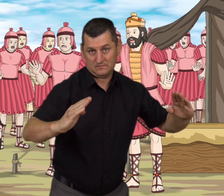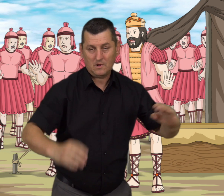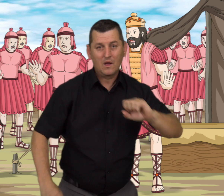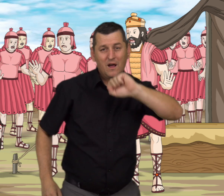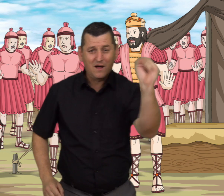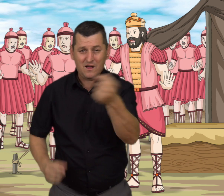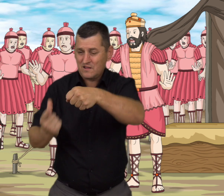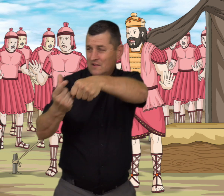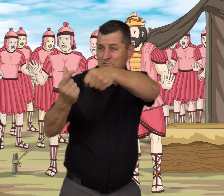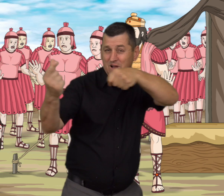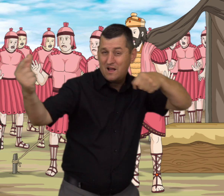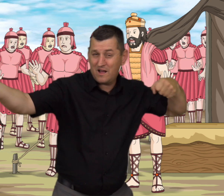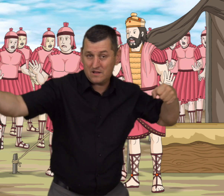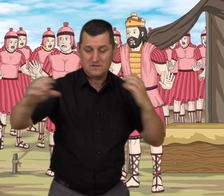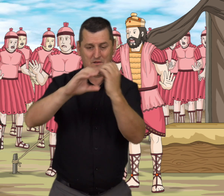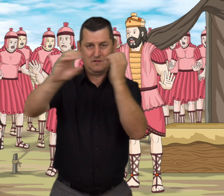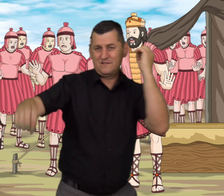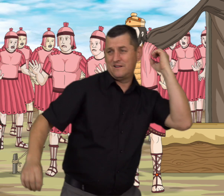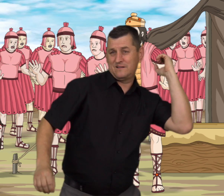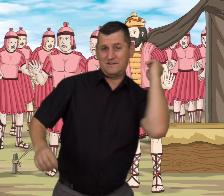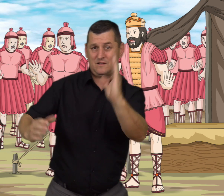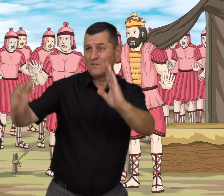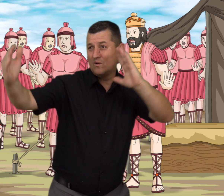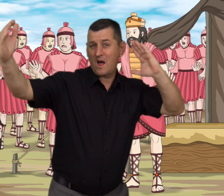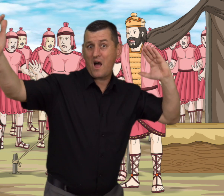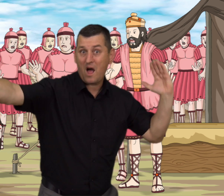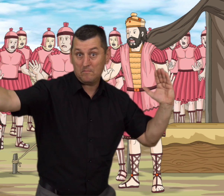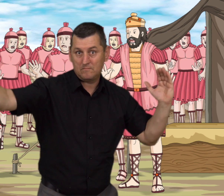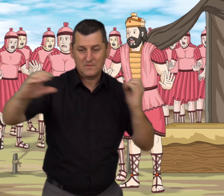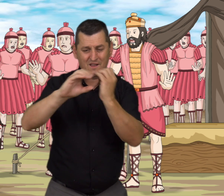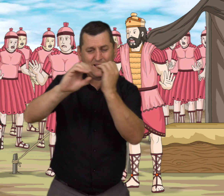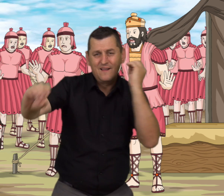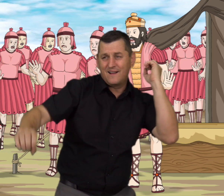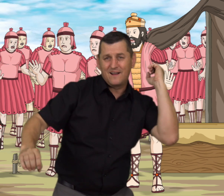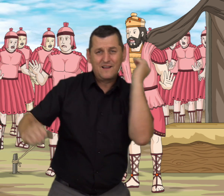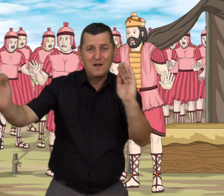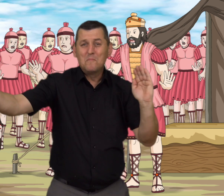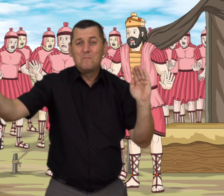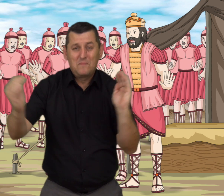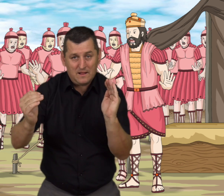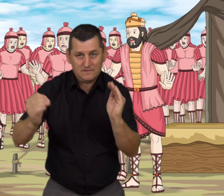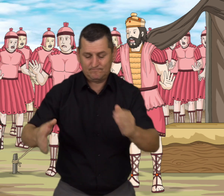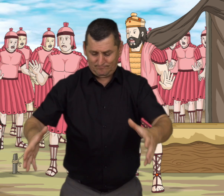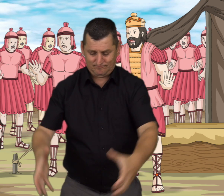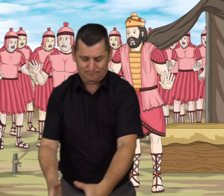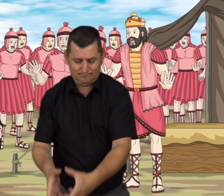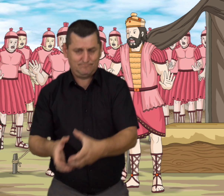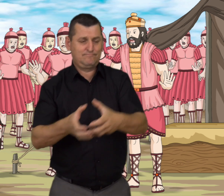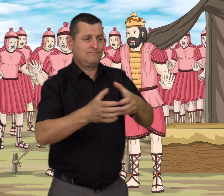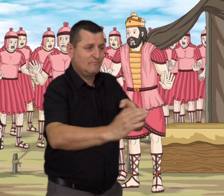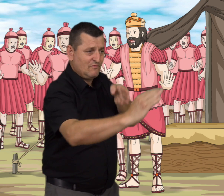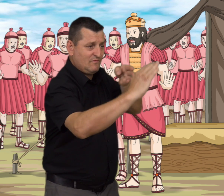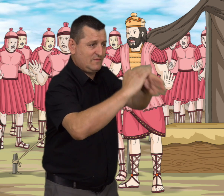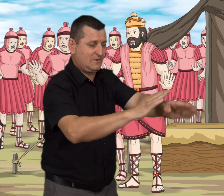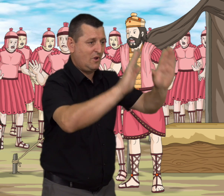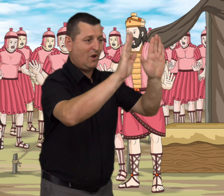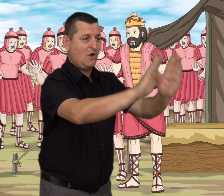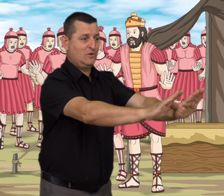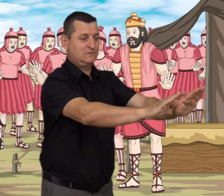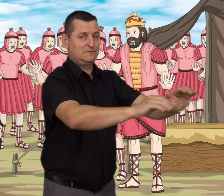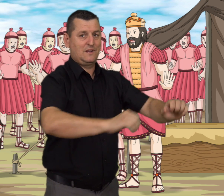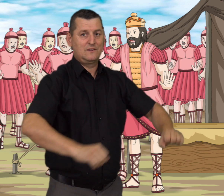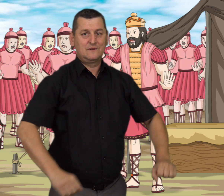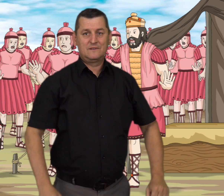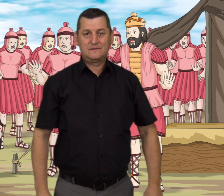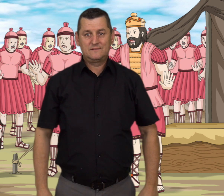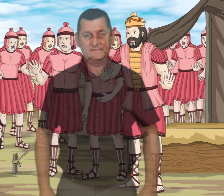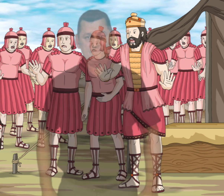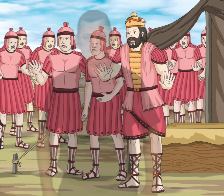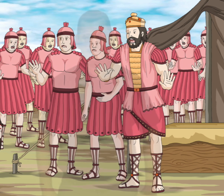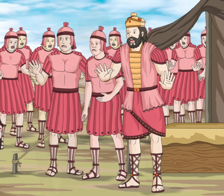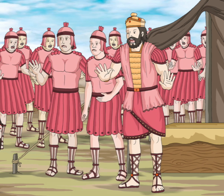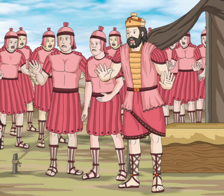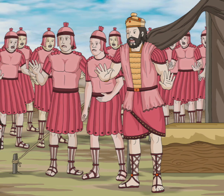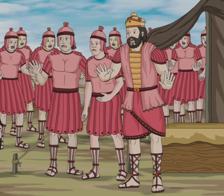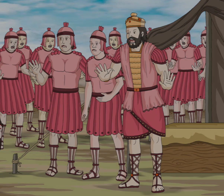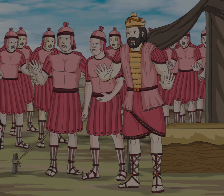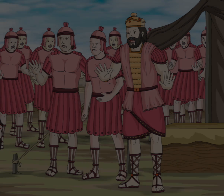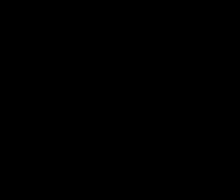“Whose son are you, young man?” asked Saul. “I am the son of your servant Jesse of Bethlehem,” David replied.